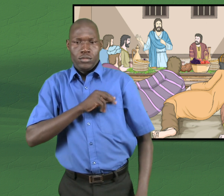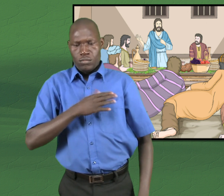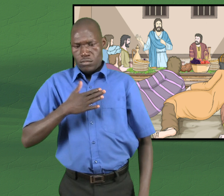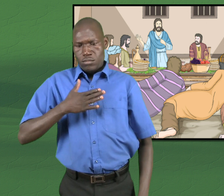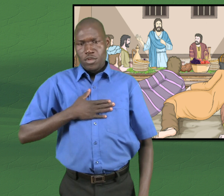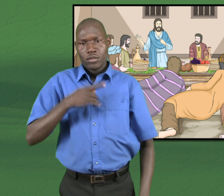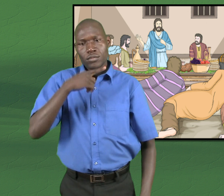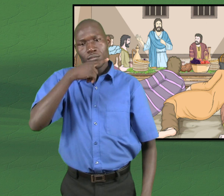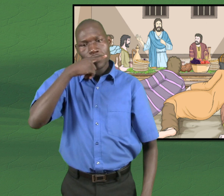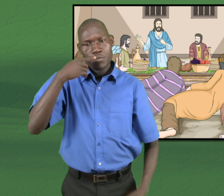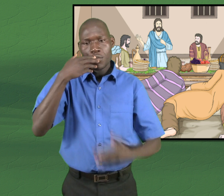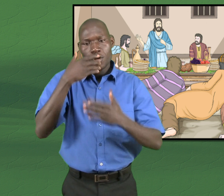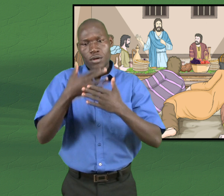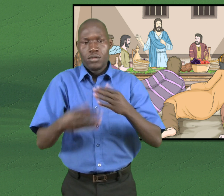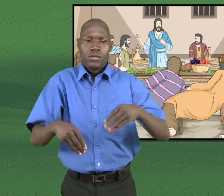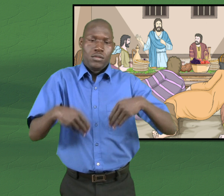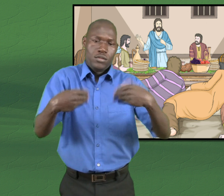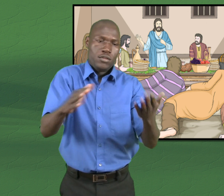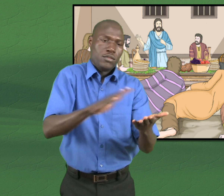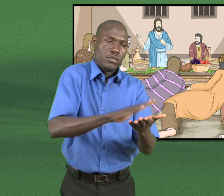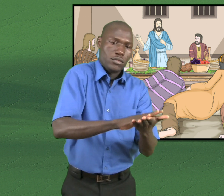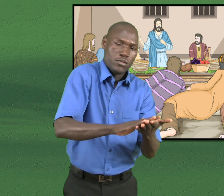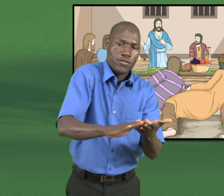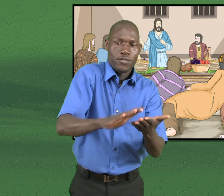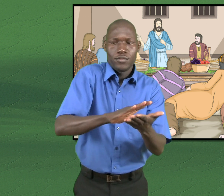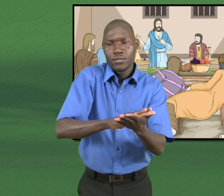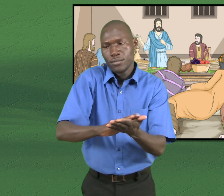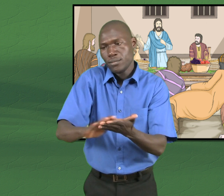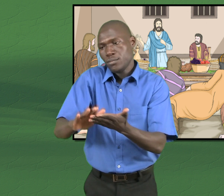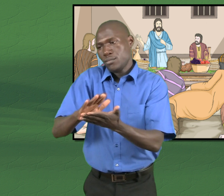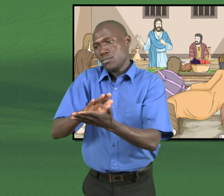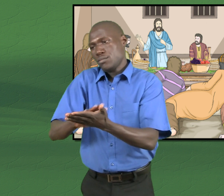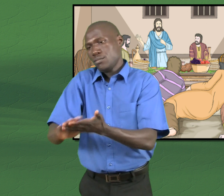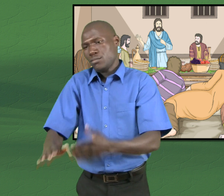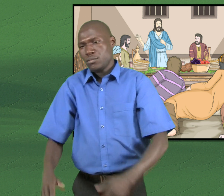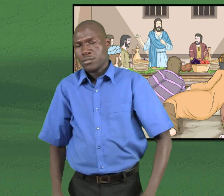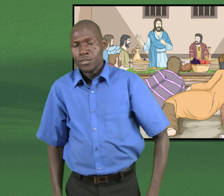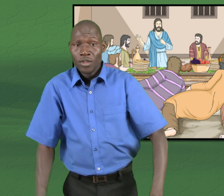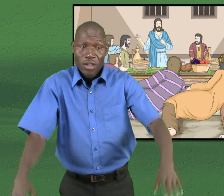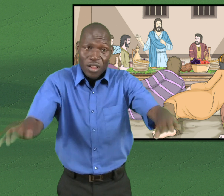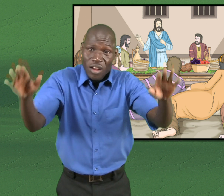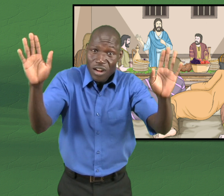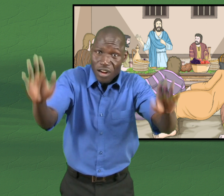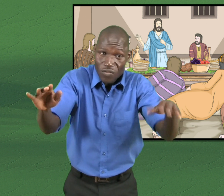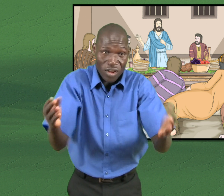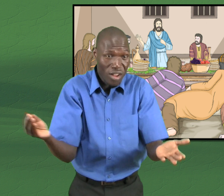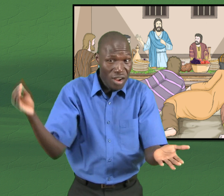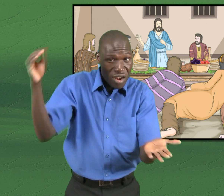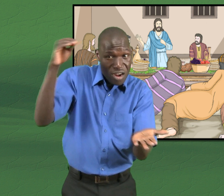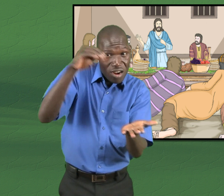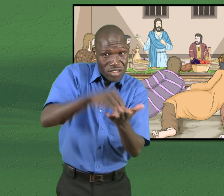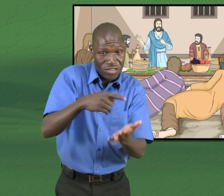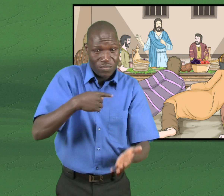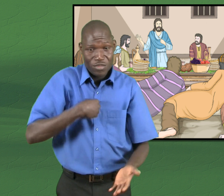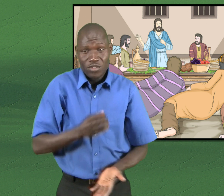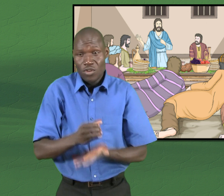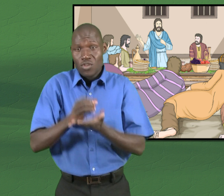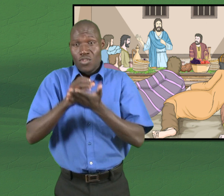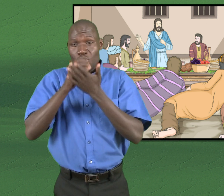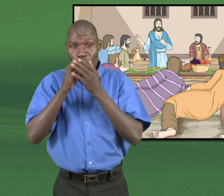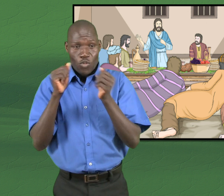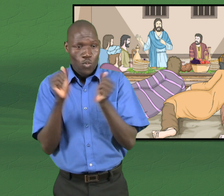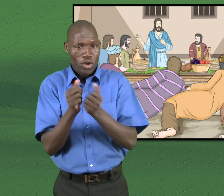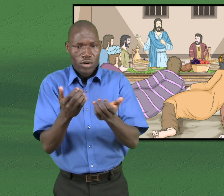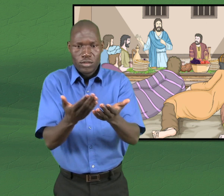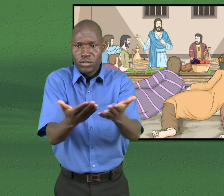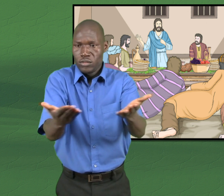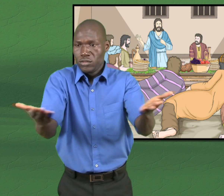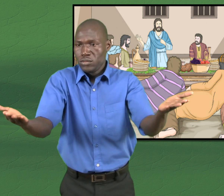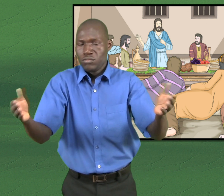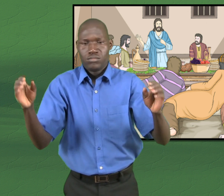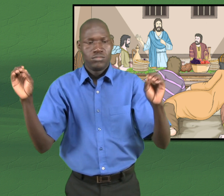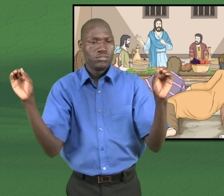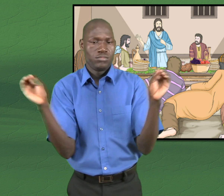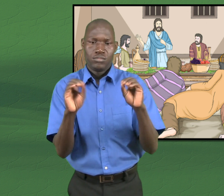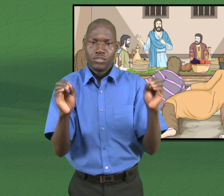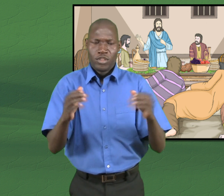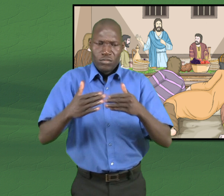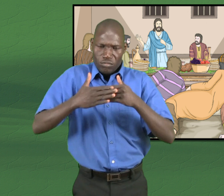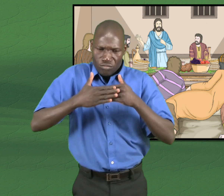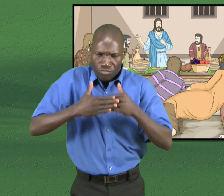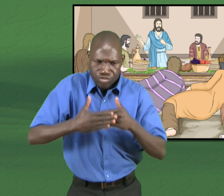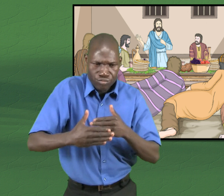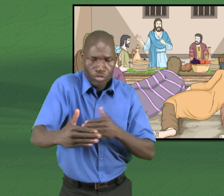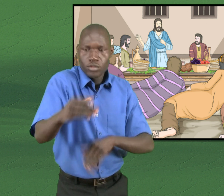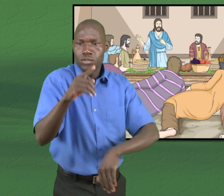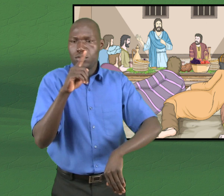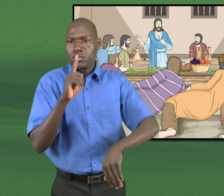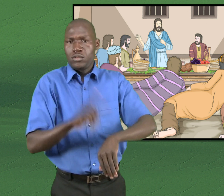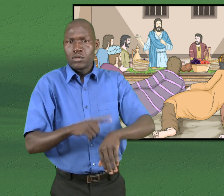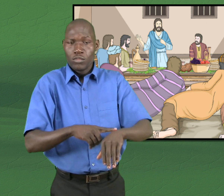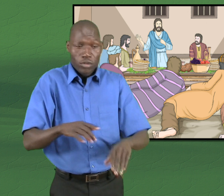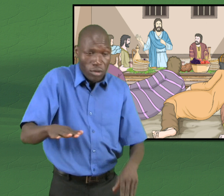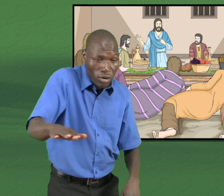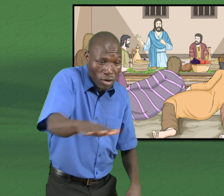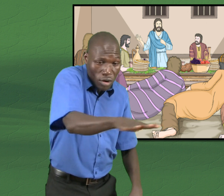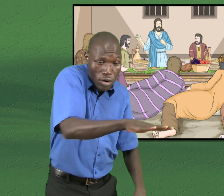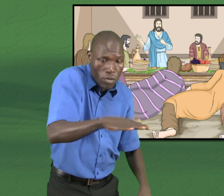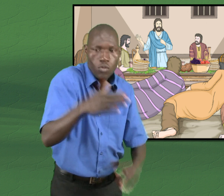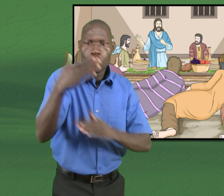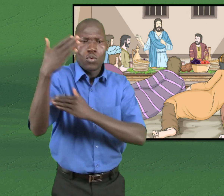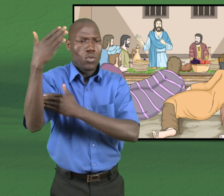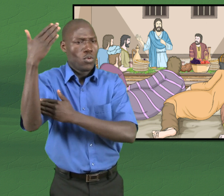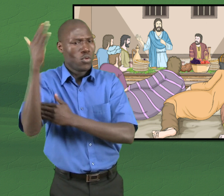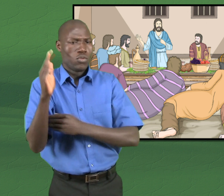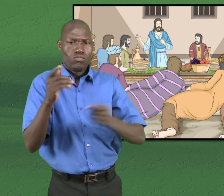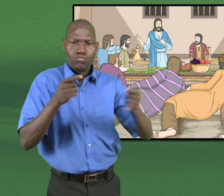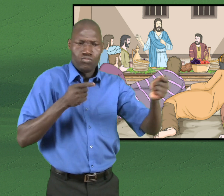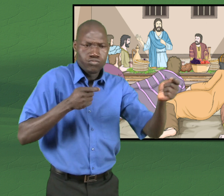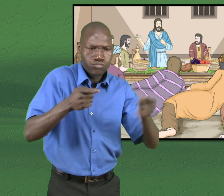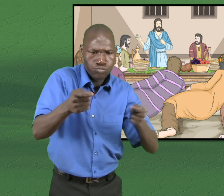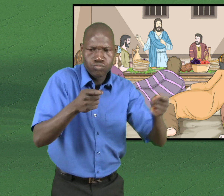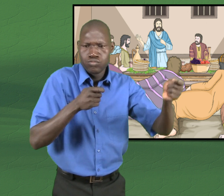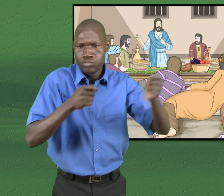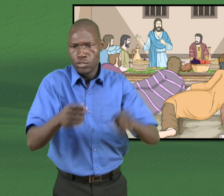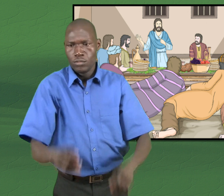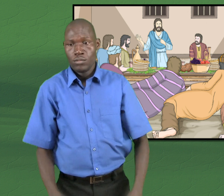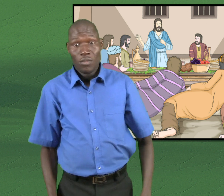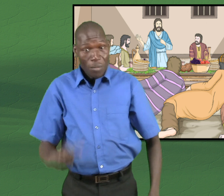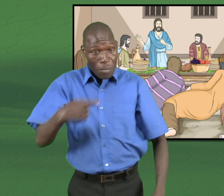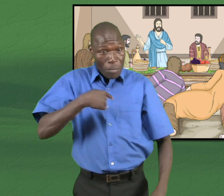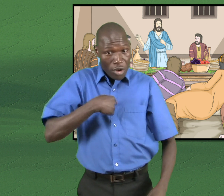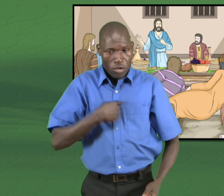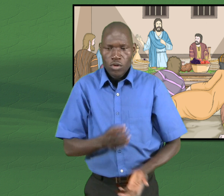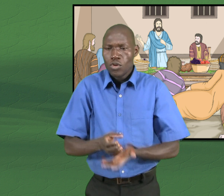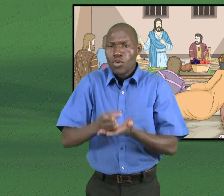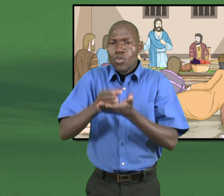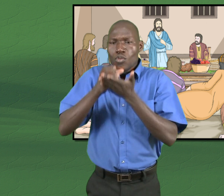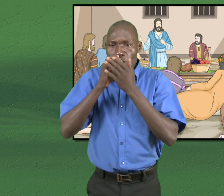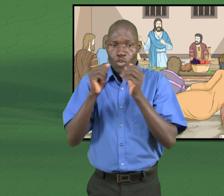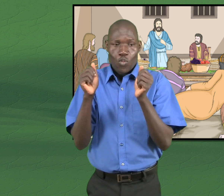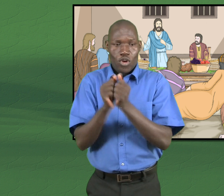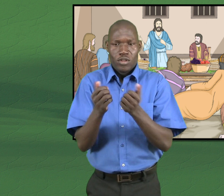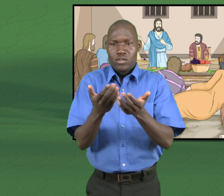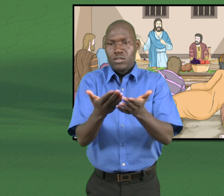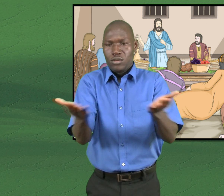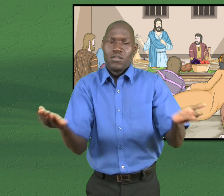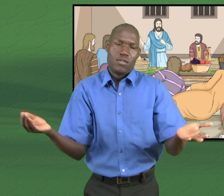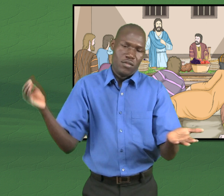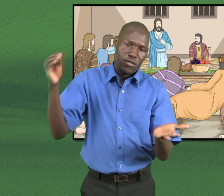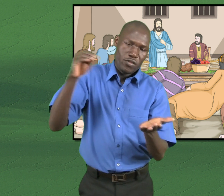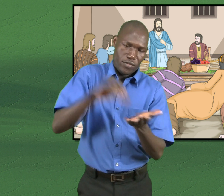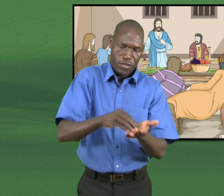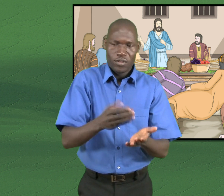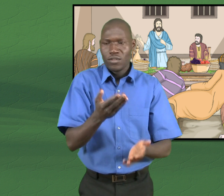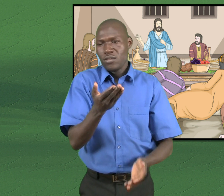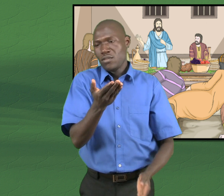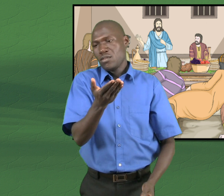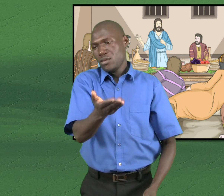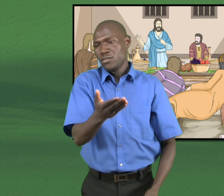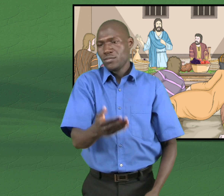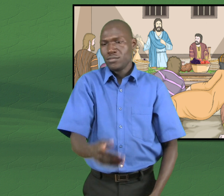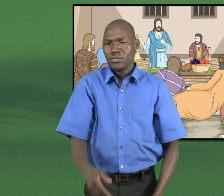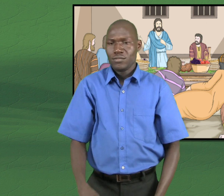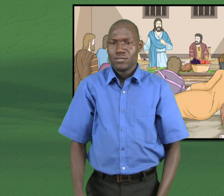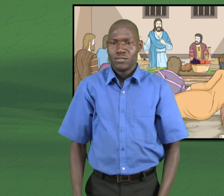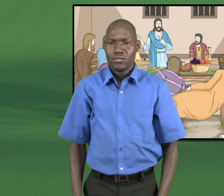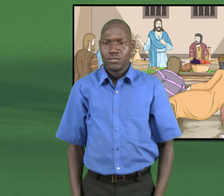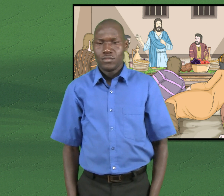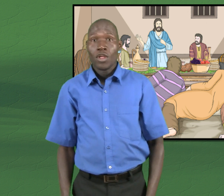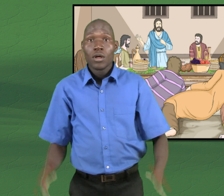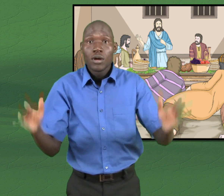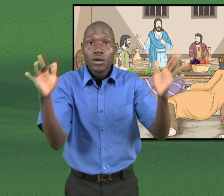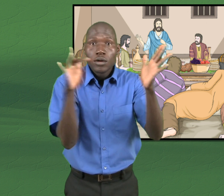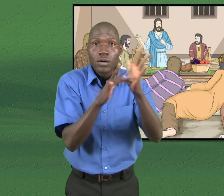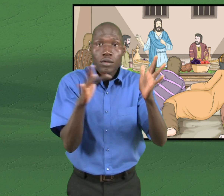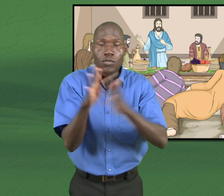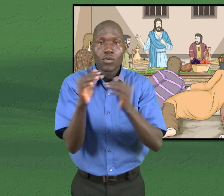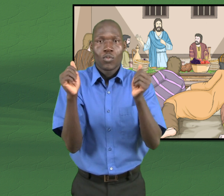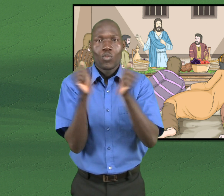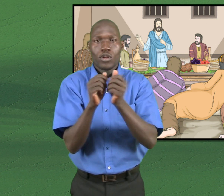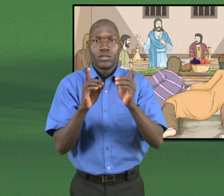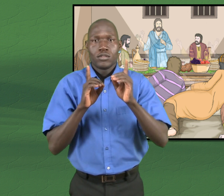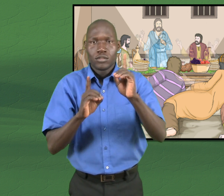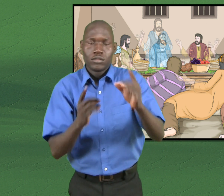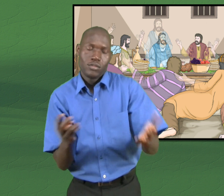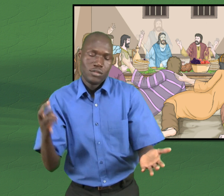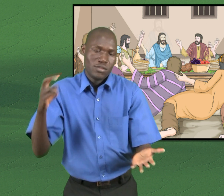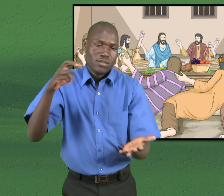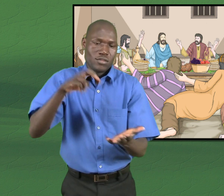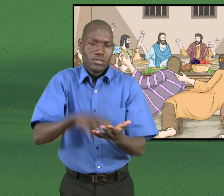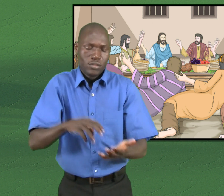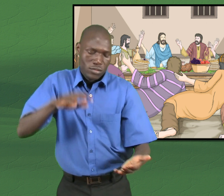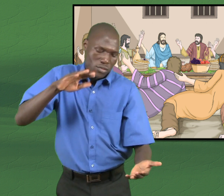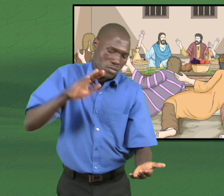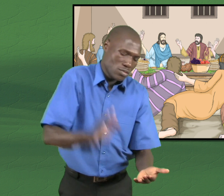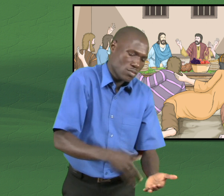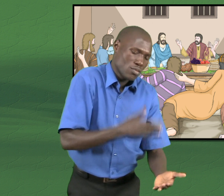I tell you, I will not drink of this fruit of the vine from now on until that day when I drink it anew with you in My Father’s kingdom.”